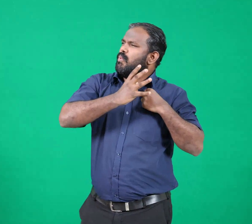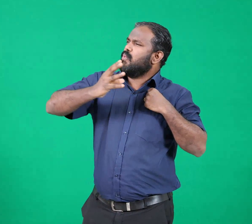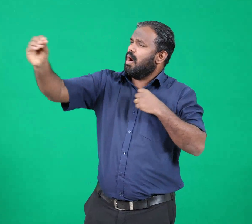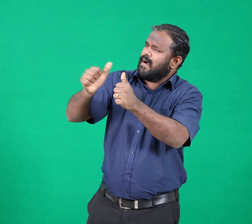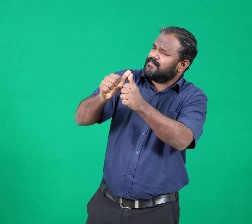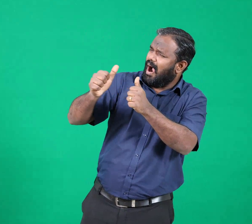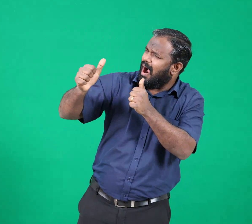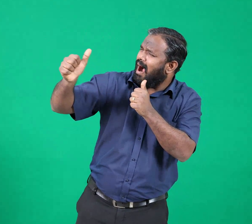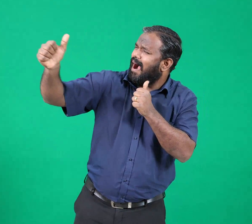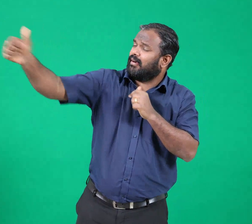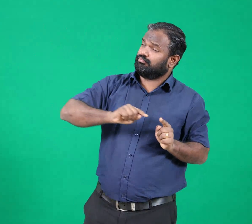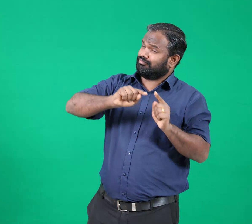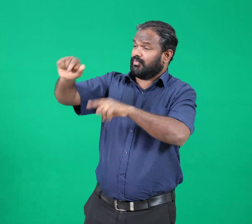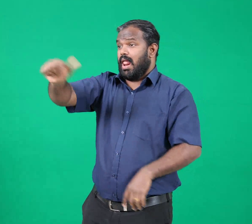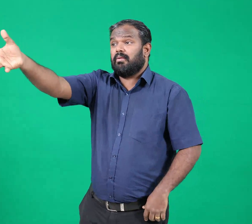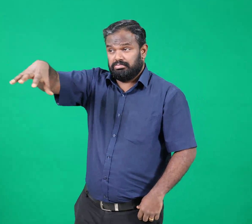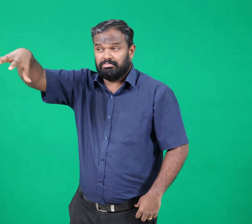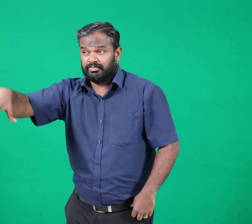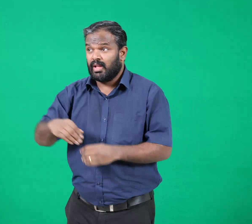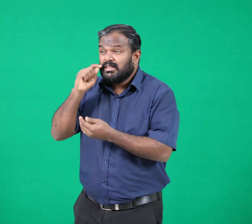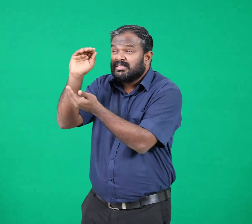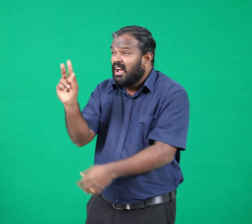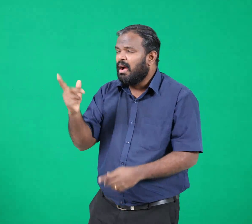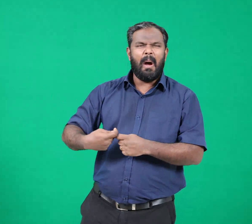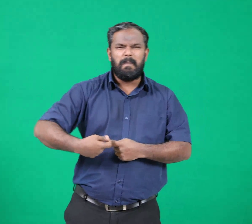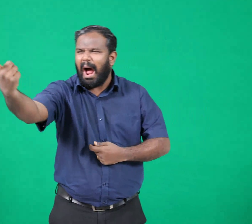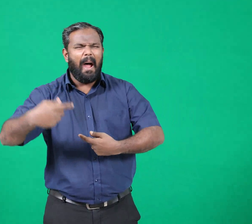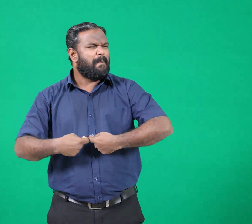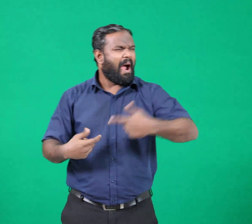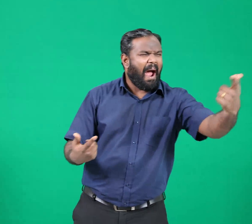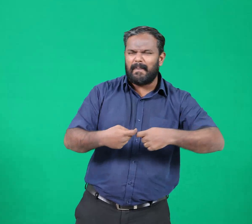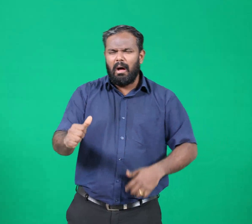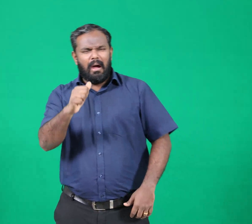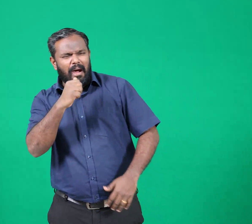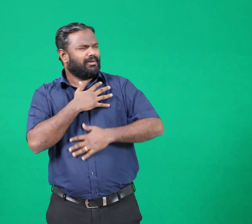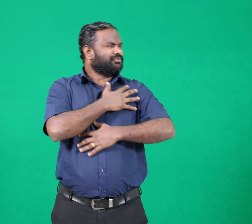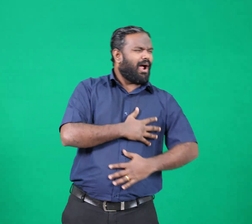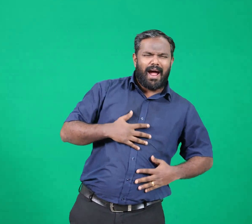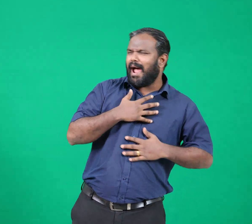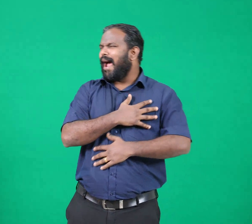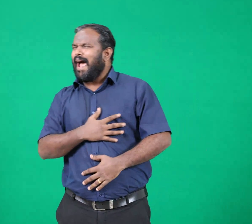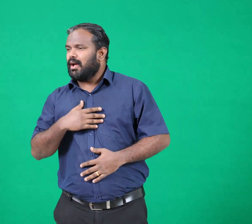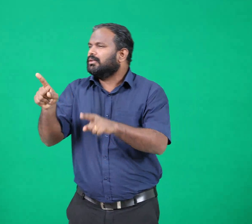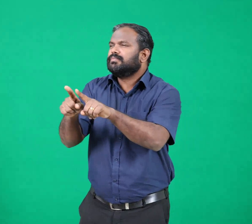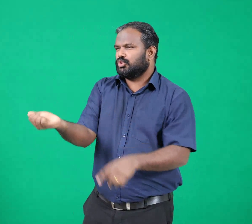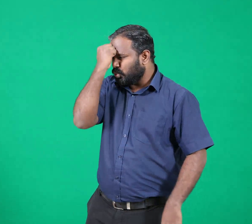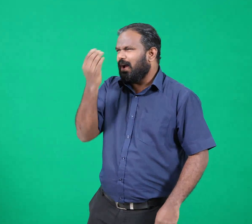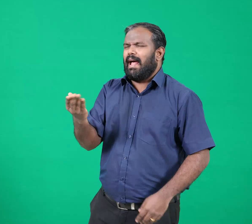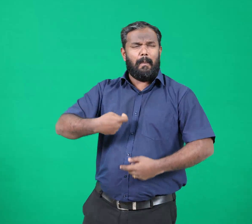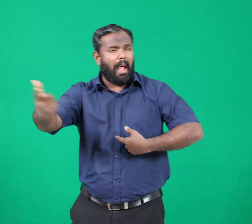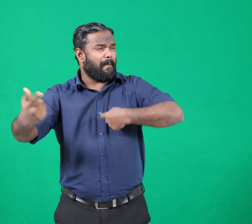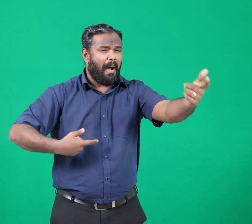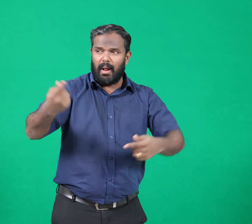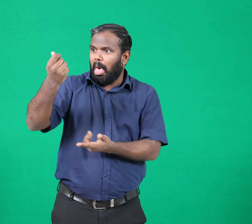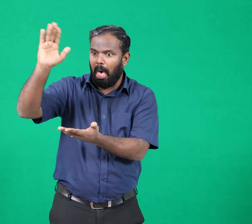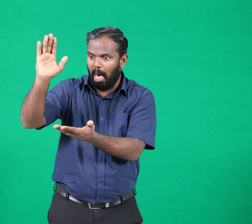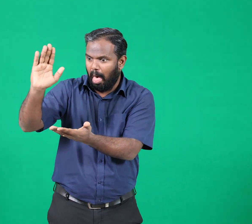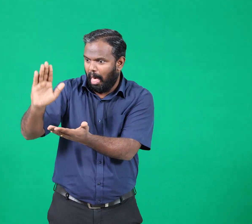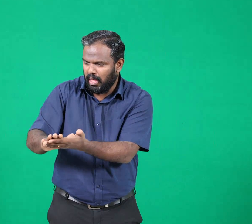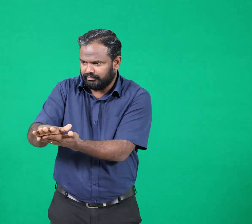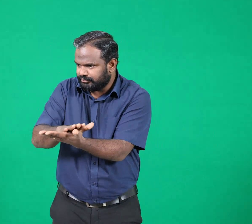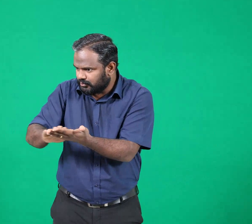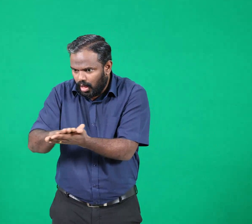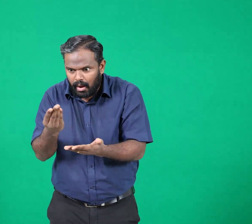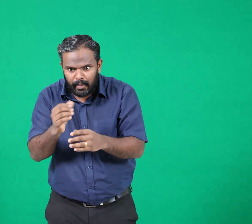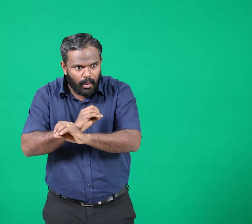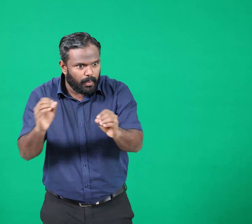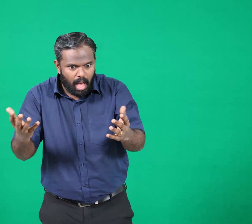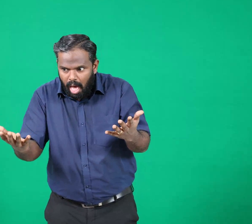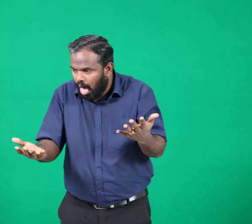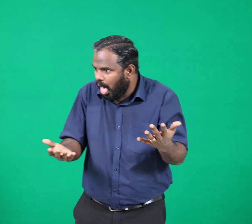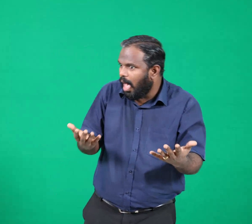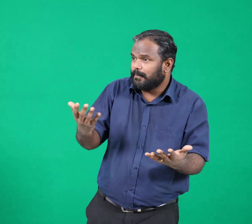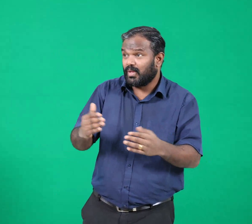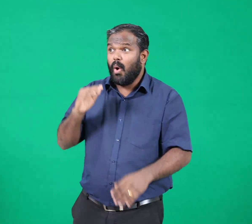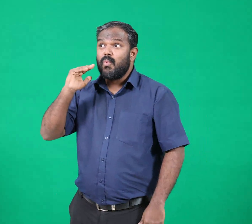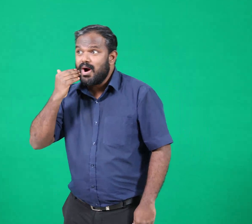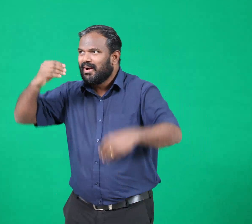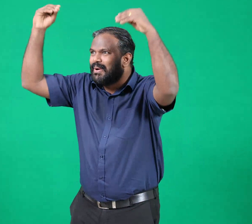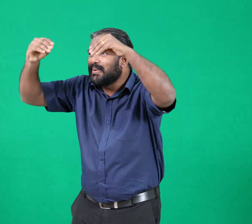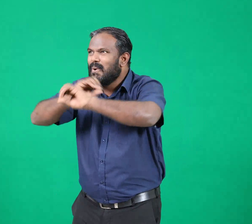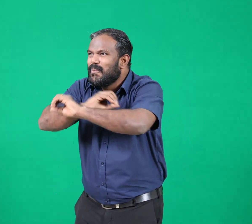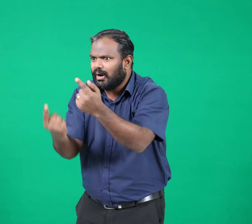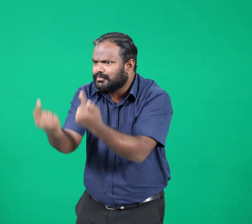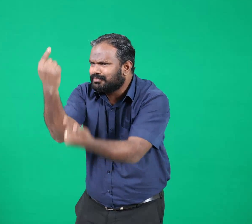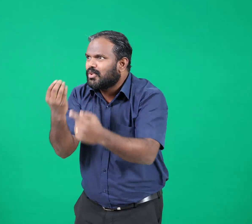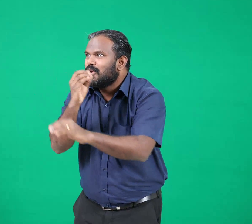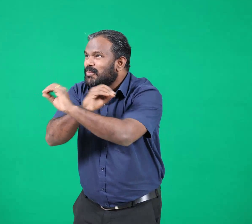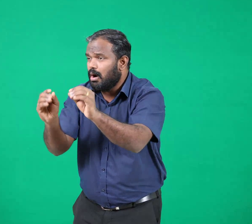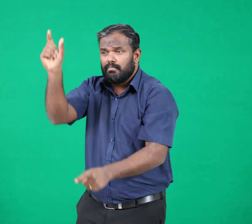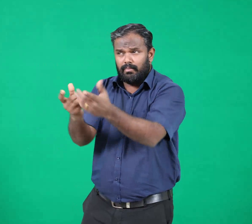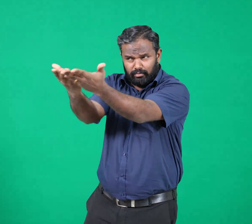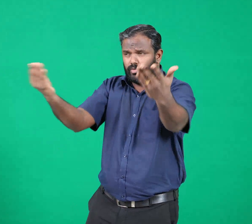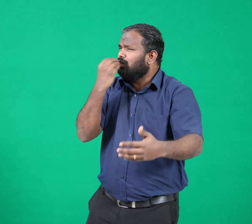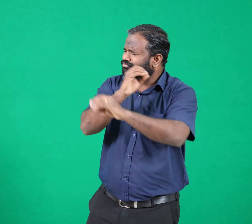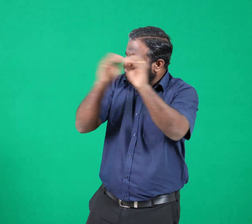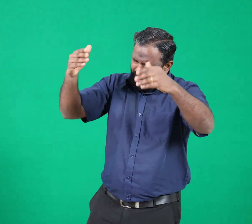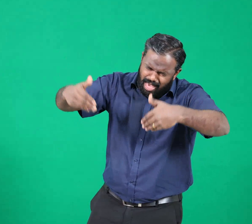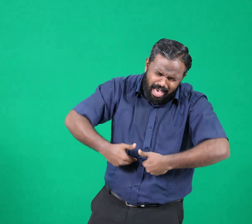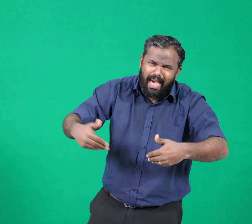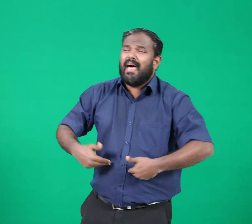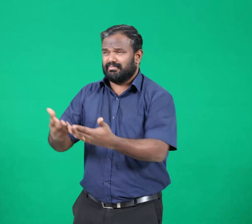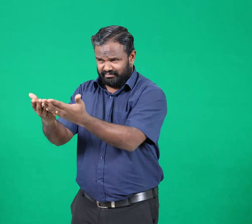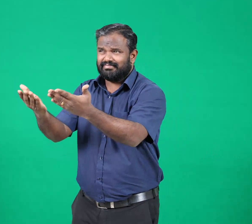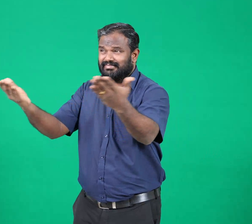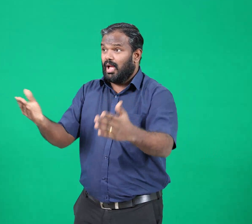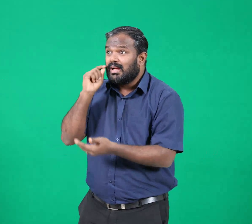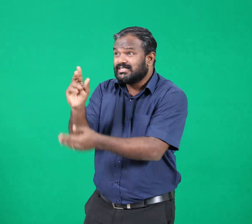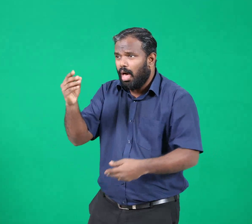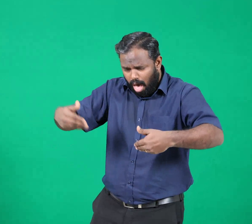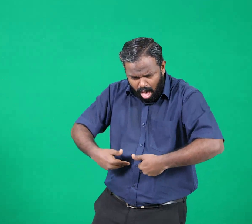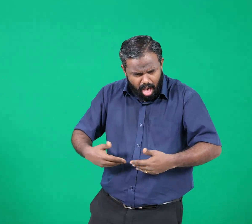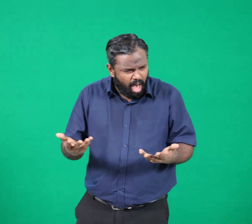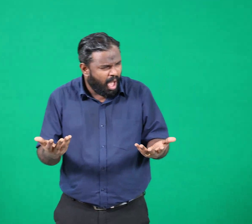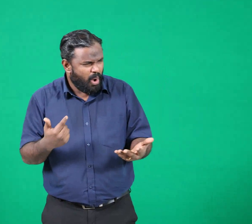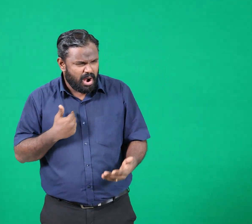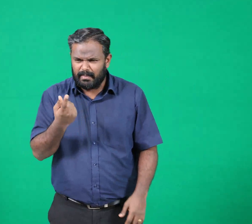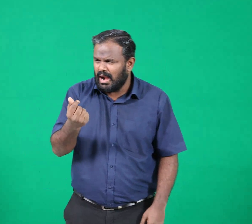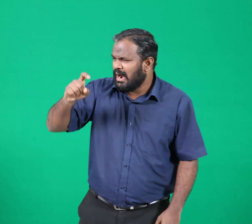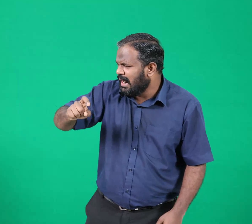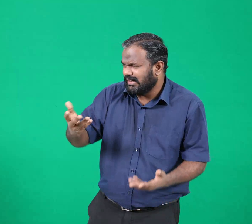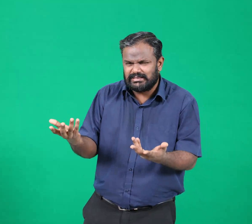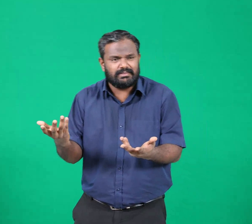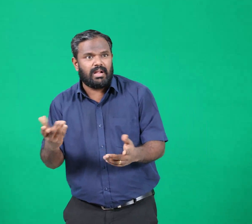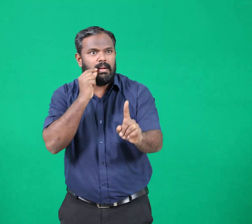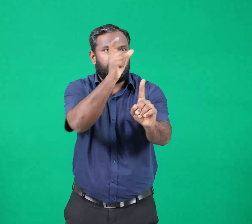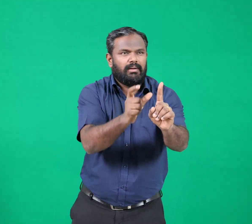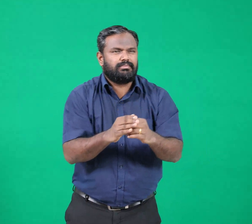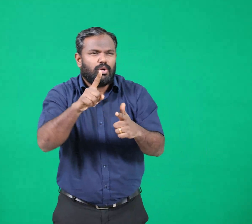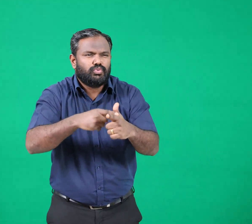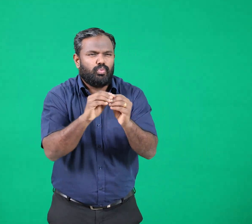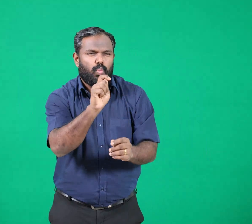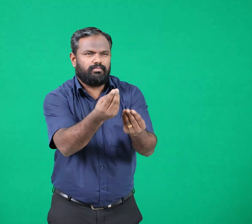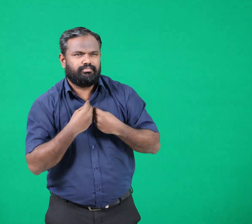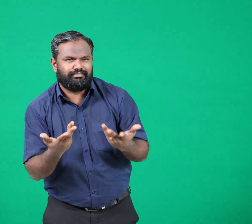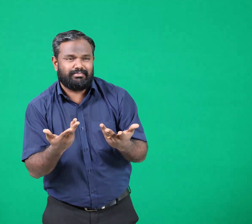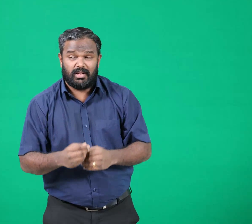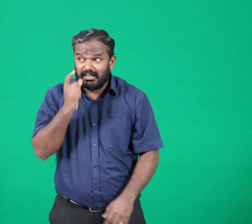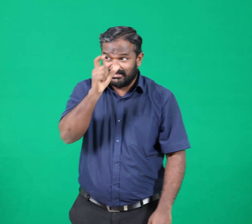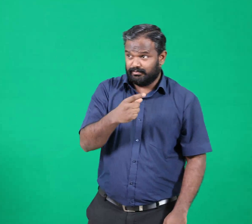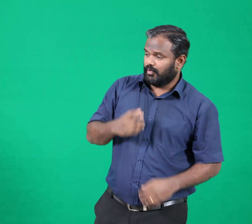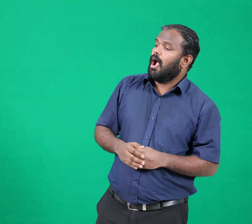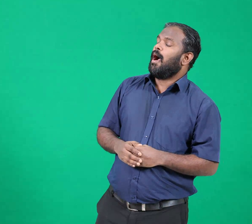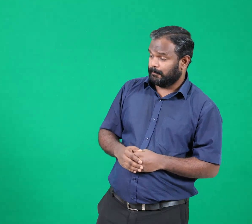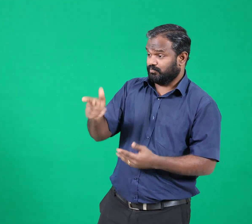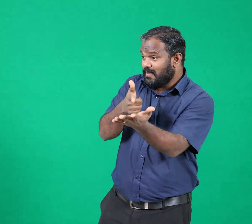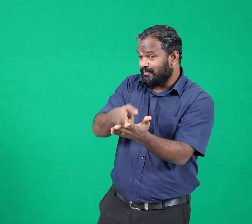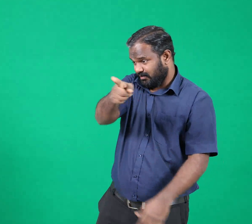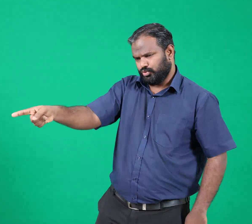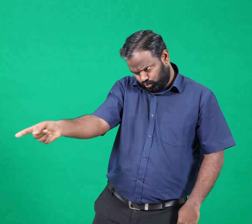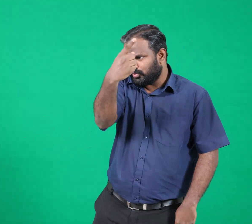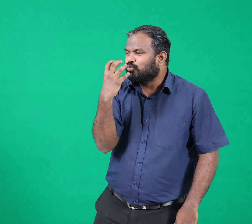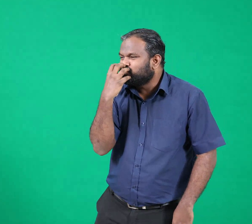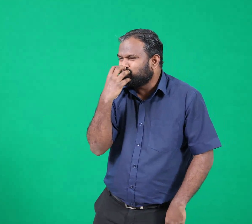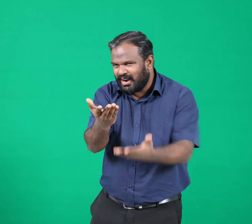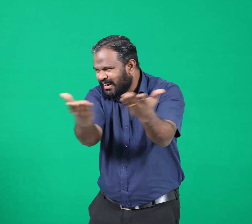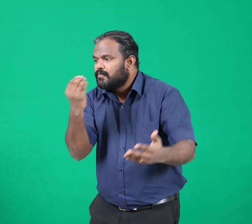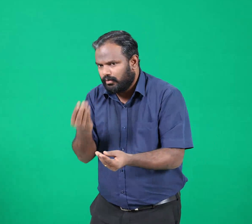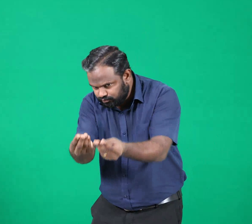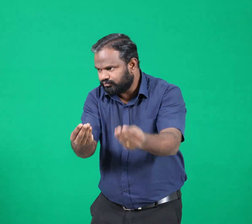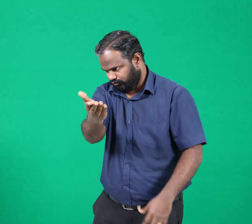After he had spent all he had, a severe famine swept through that country, and he began to be in need. So he went and hired himself out to a citizen of that country, who sent him into his fields to feed the pigs.